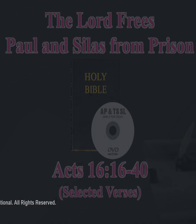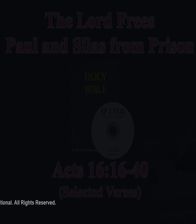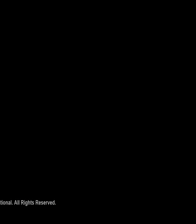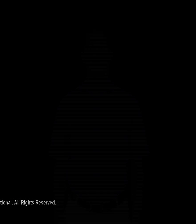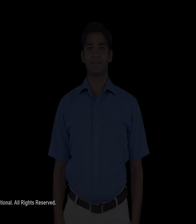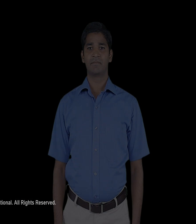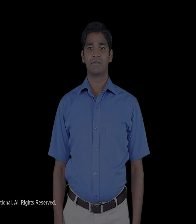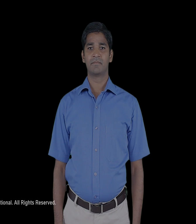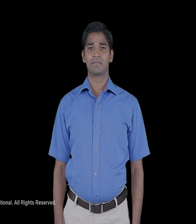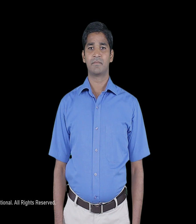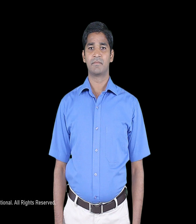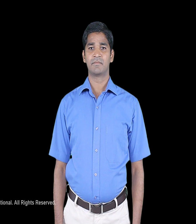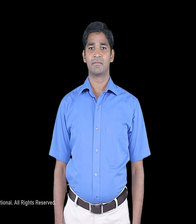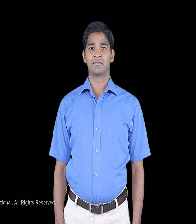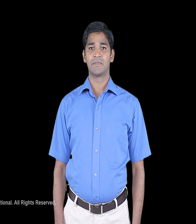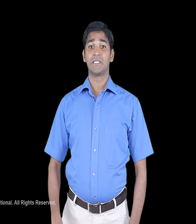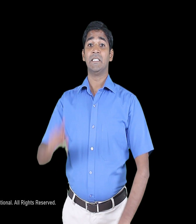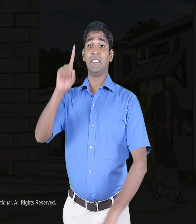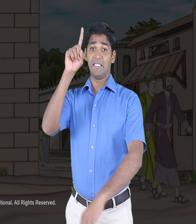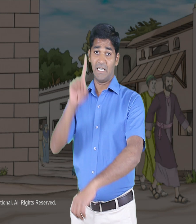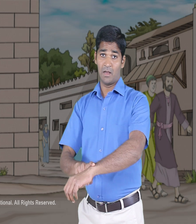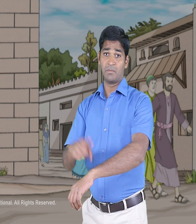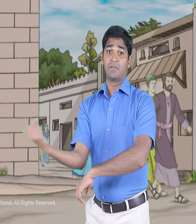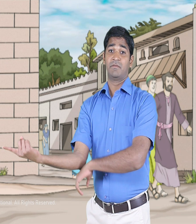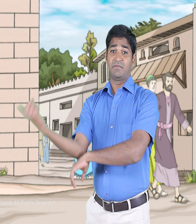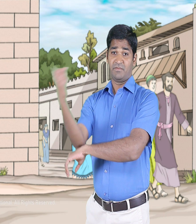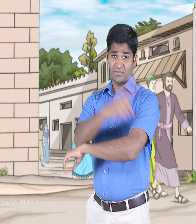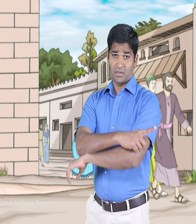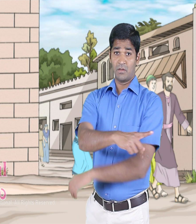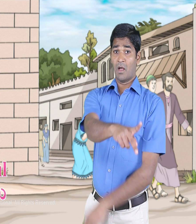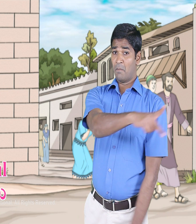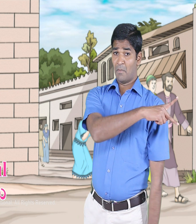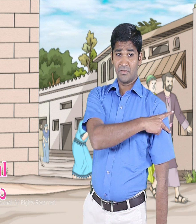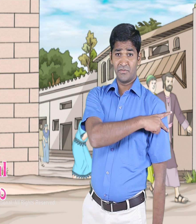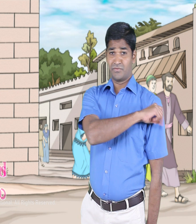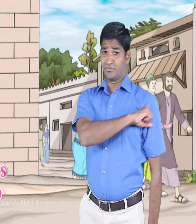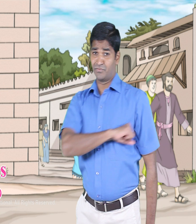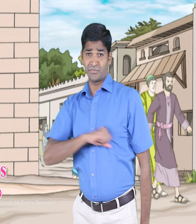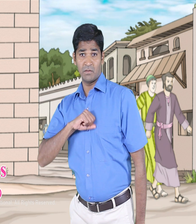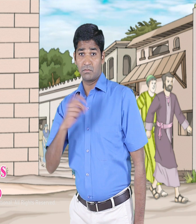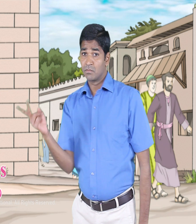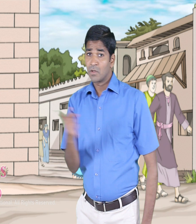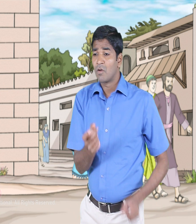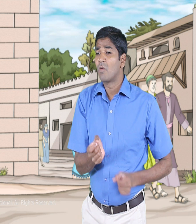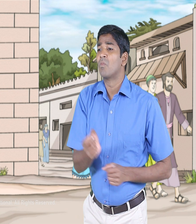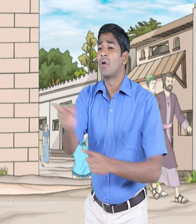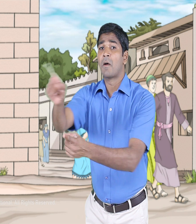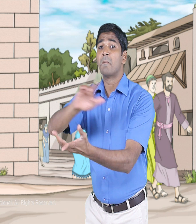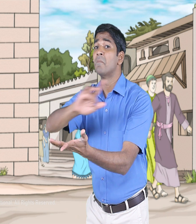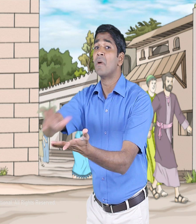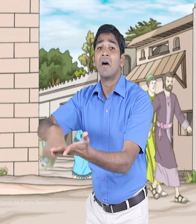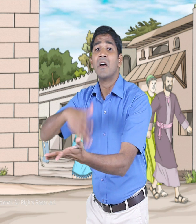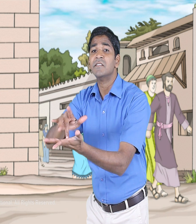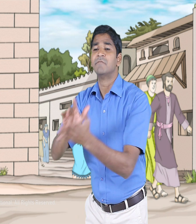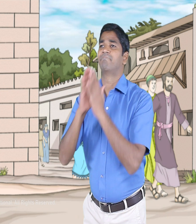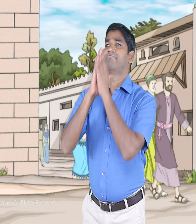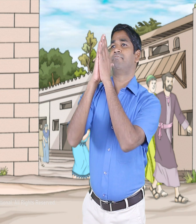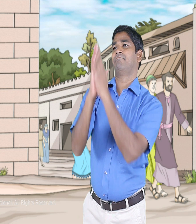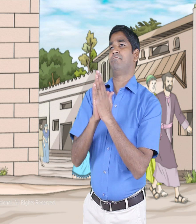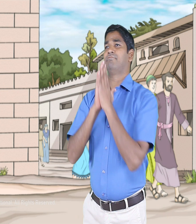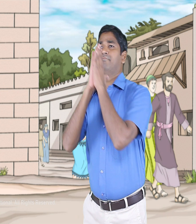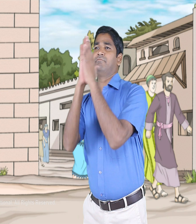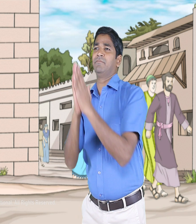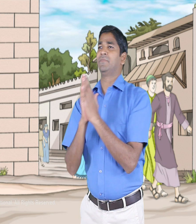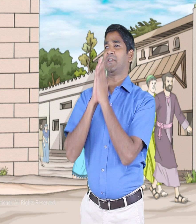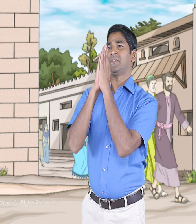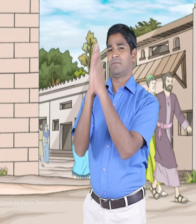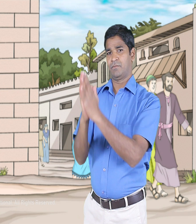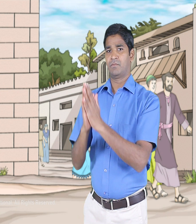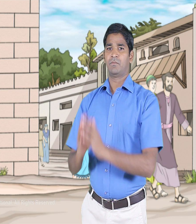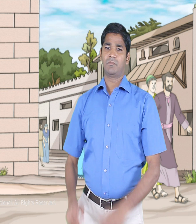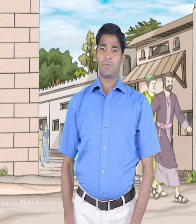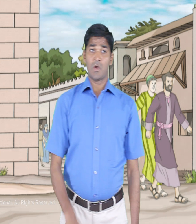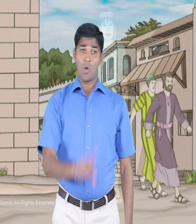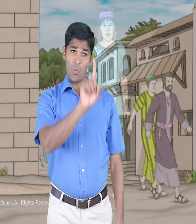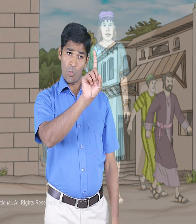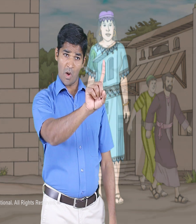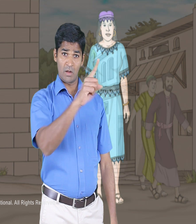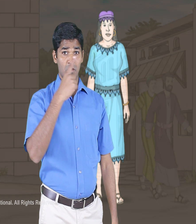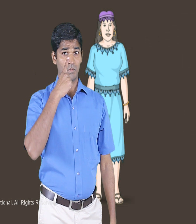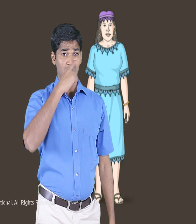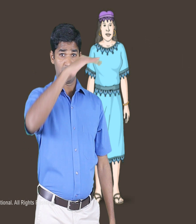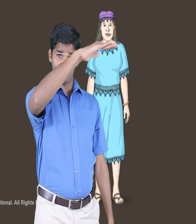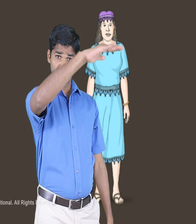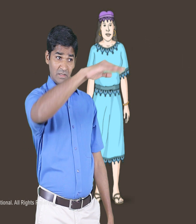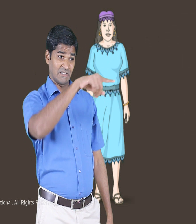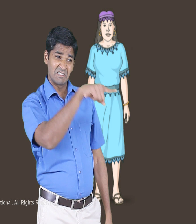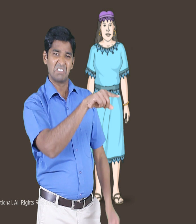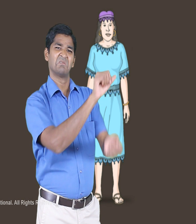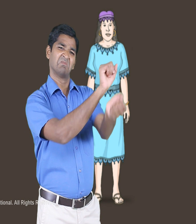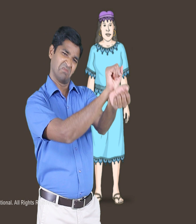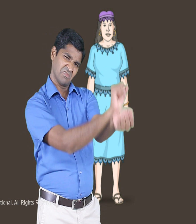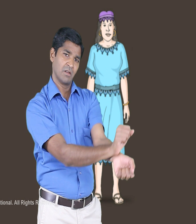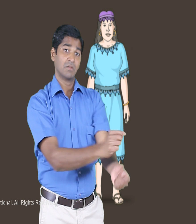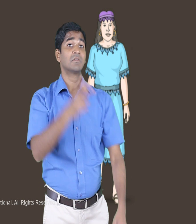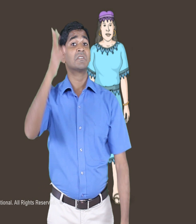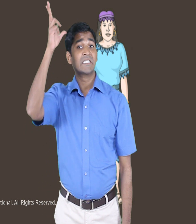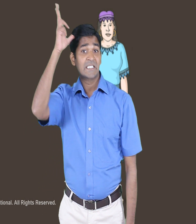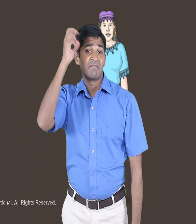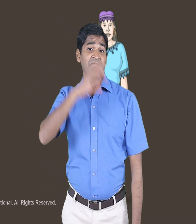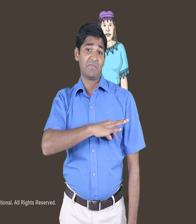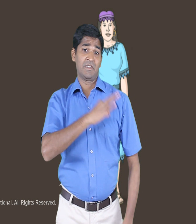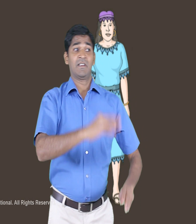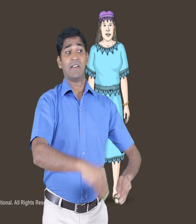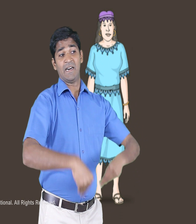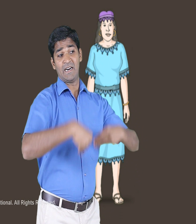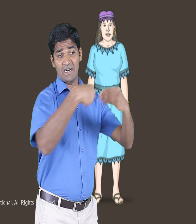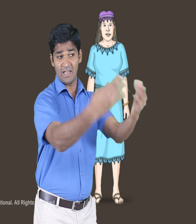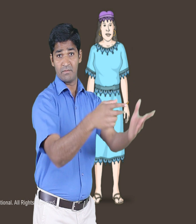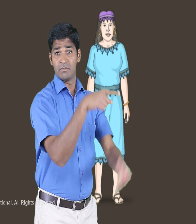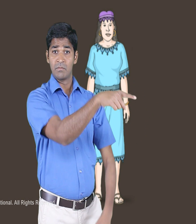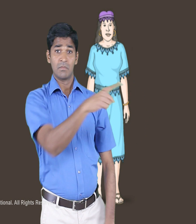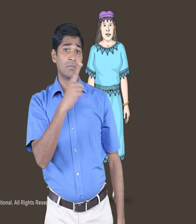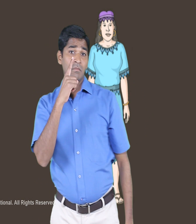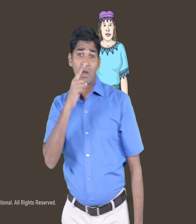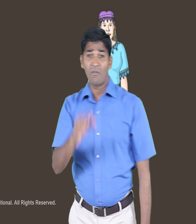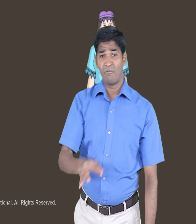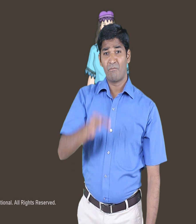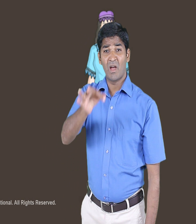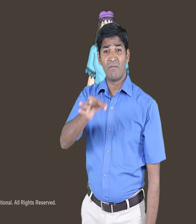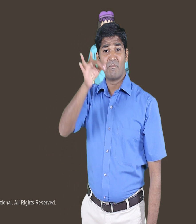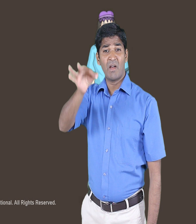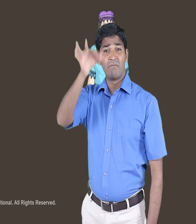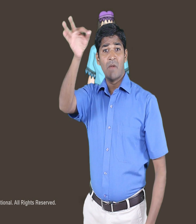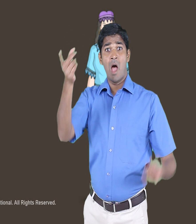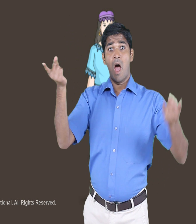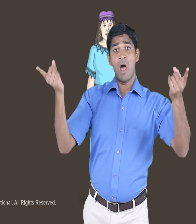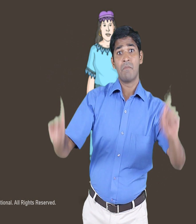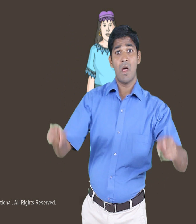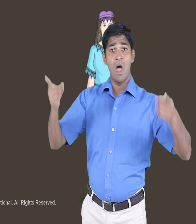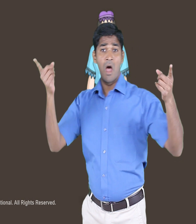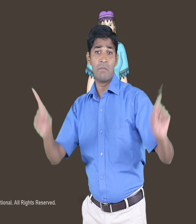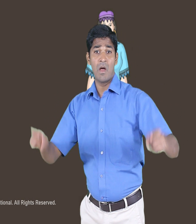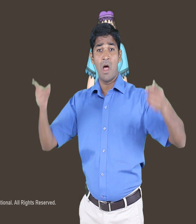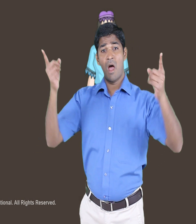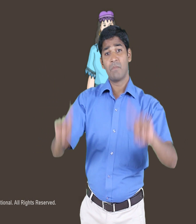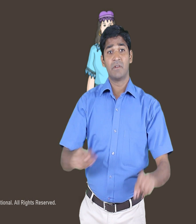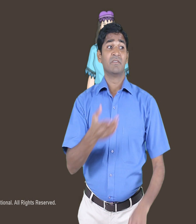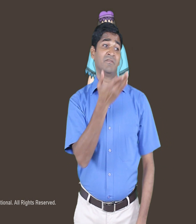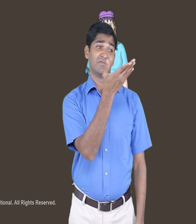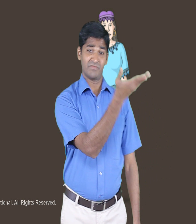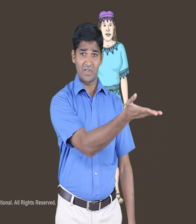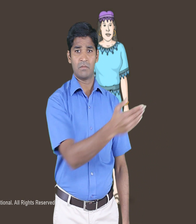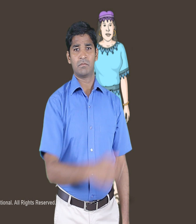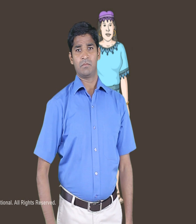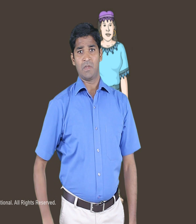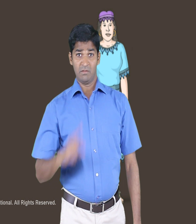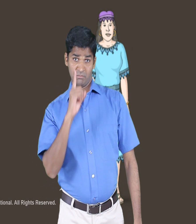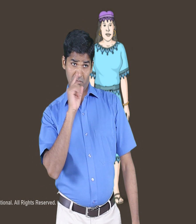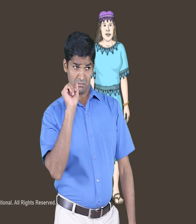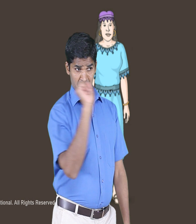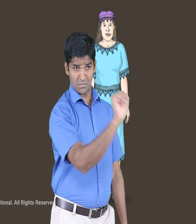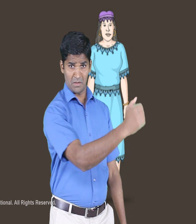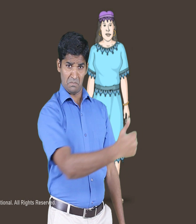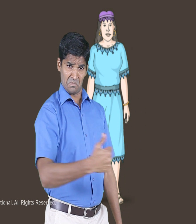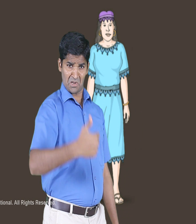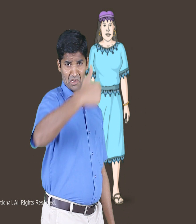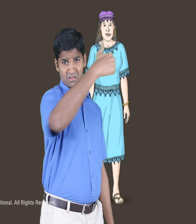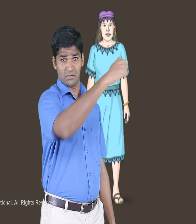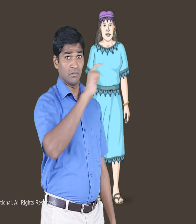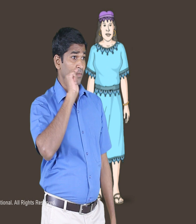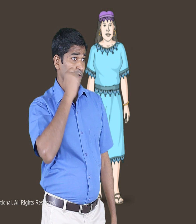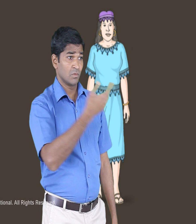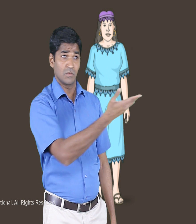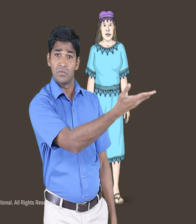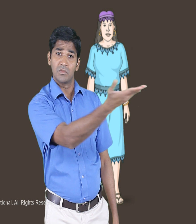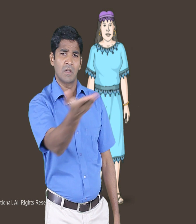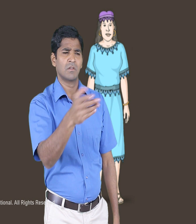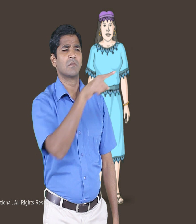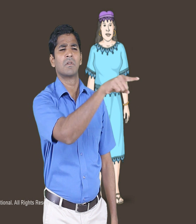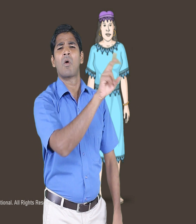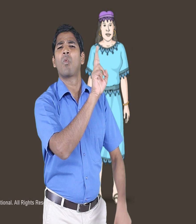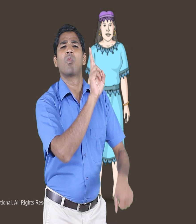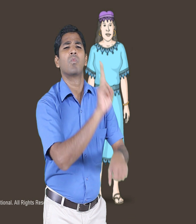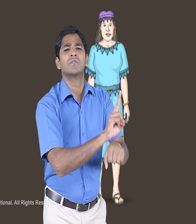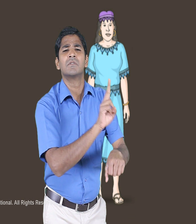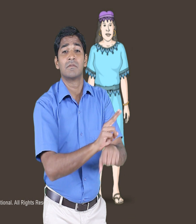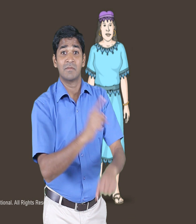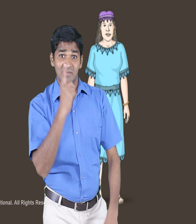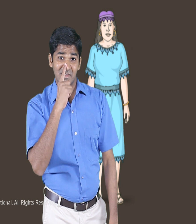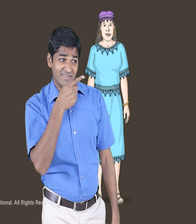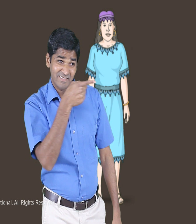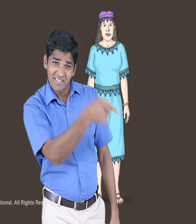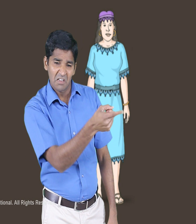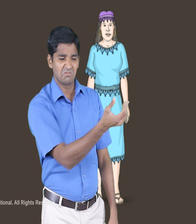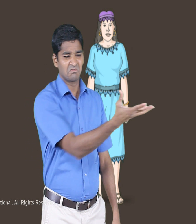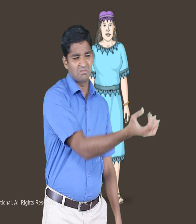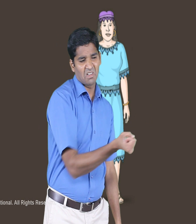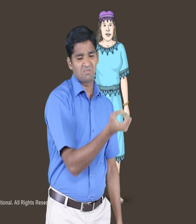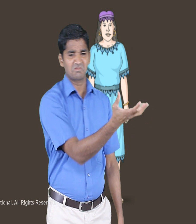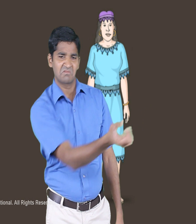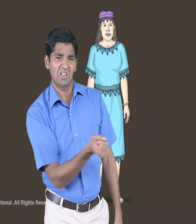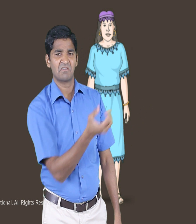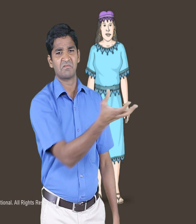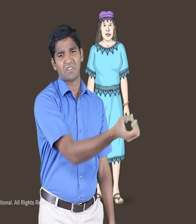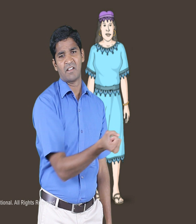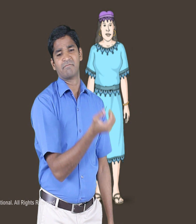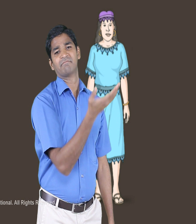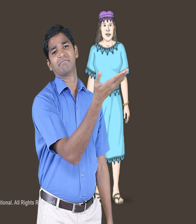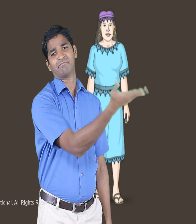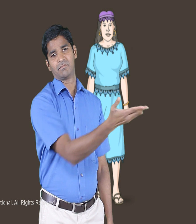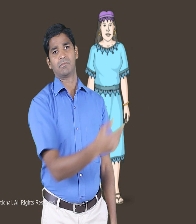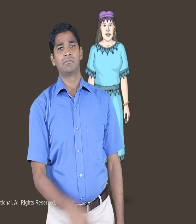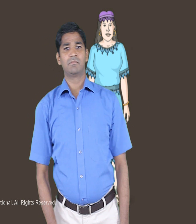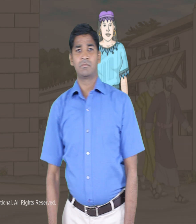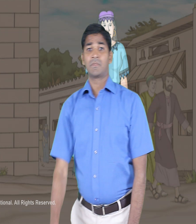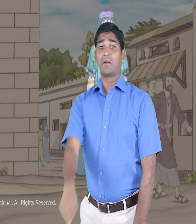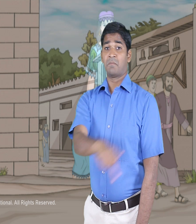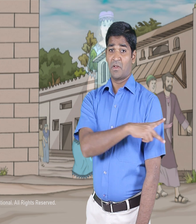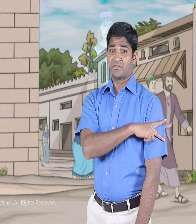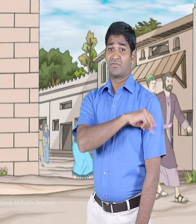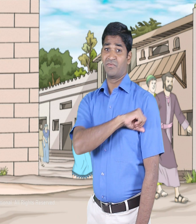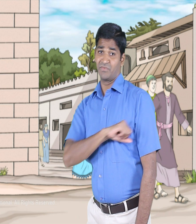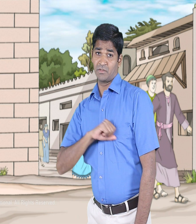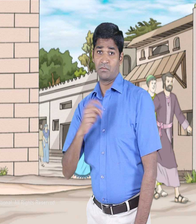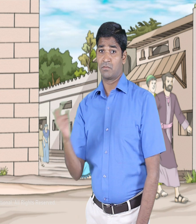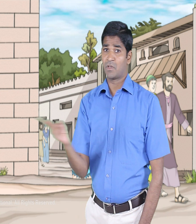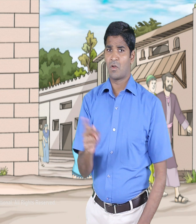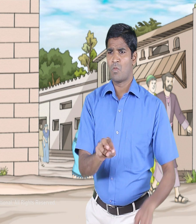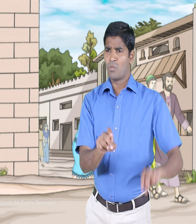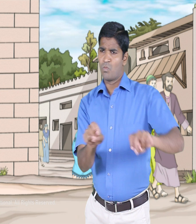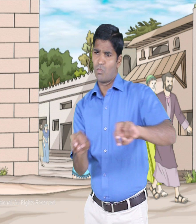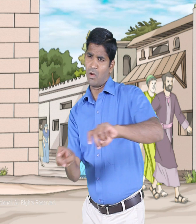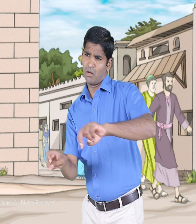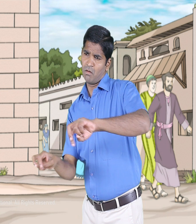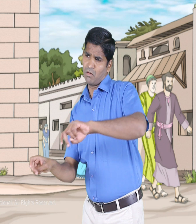One day as we were going to the place of prayer, we were met by a slave girl with a spirit of divination, who earned a large income for her masters by fortune-telling.